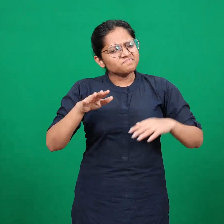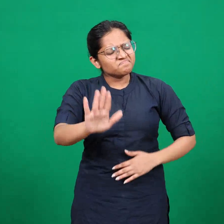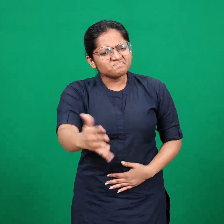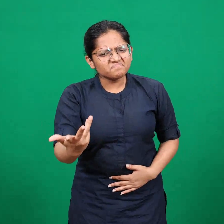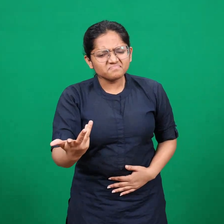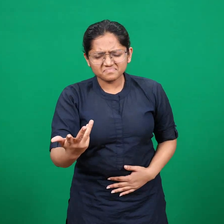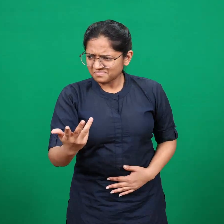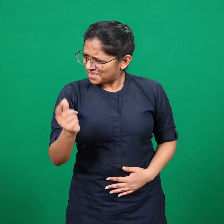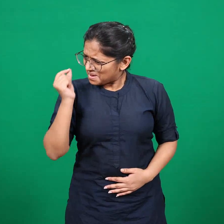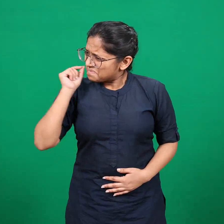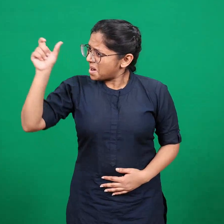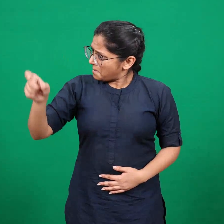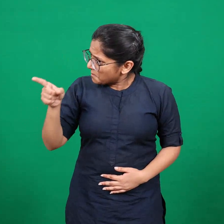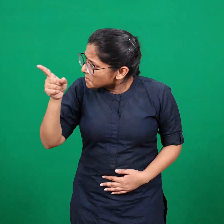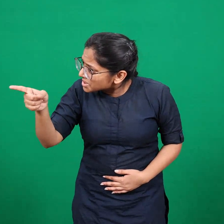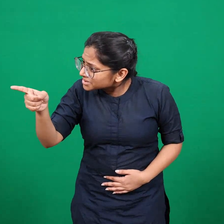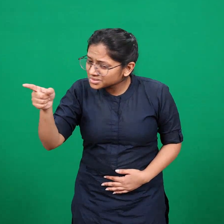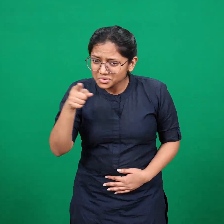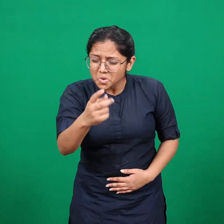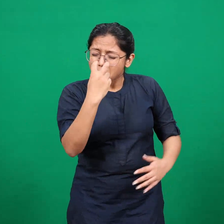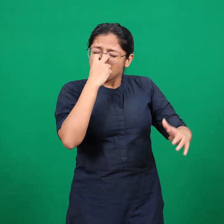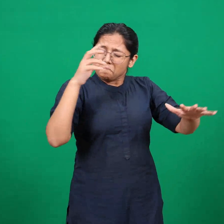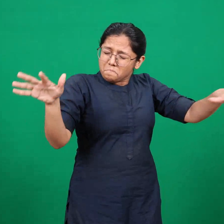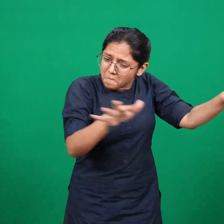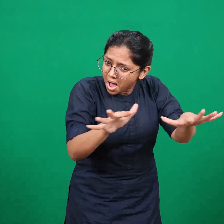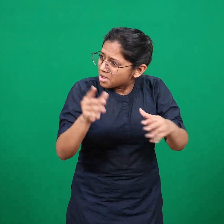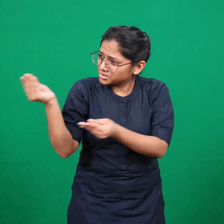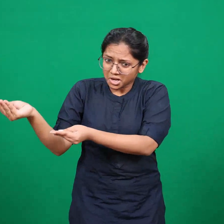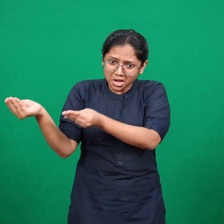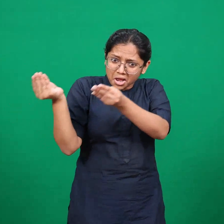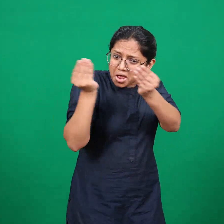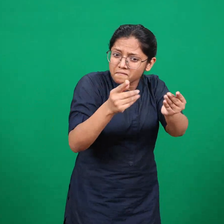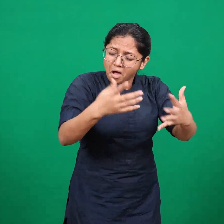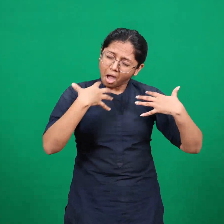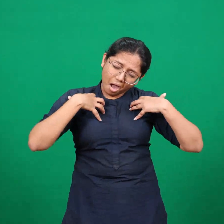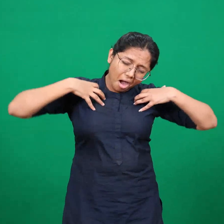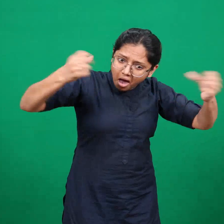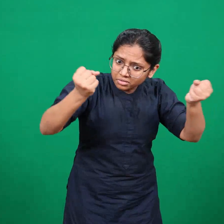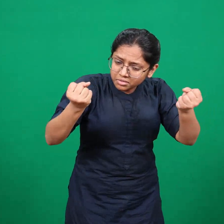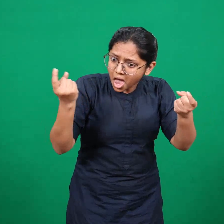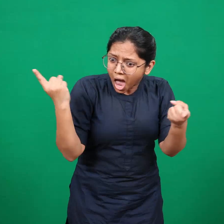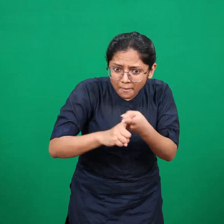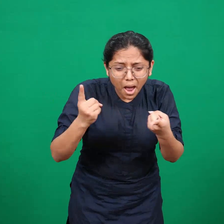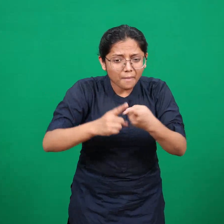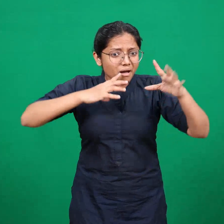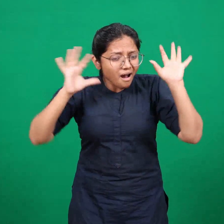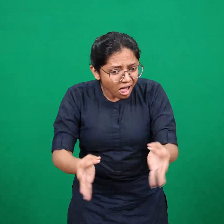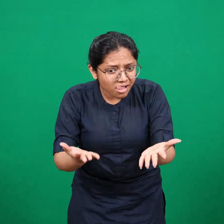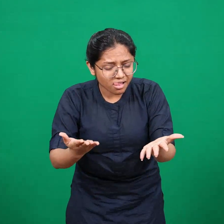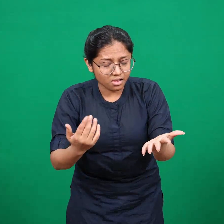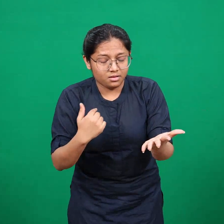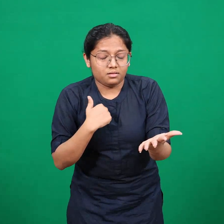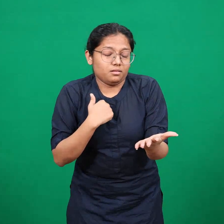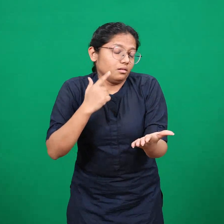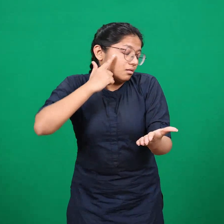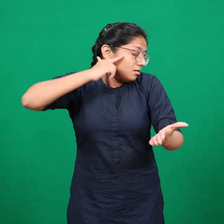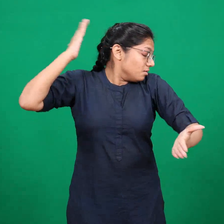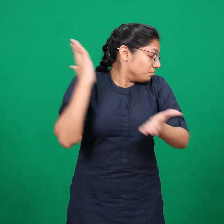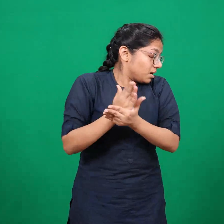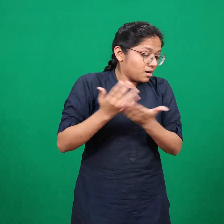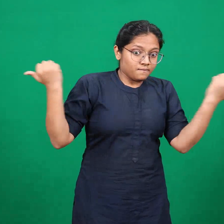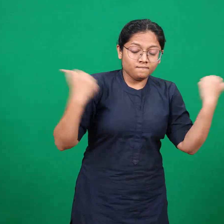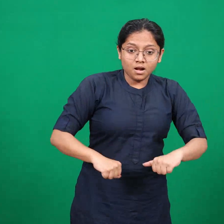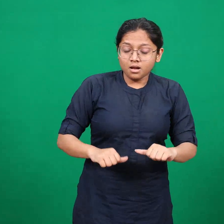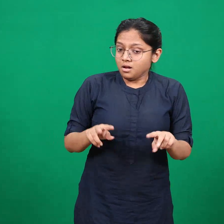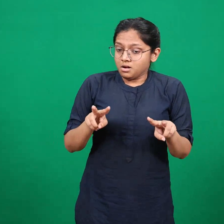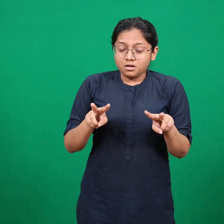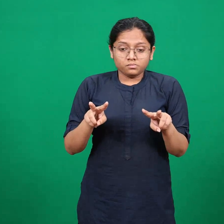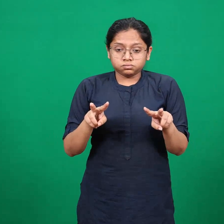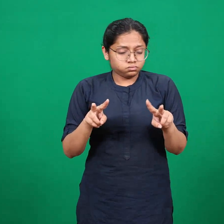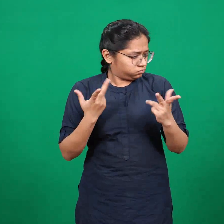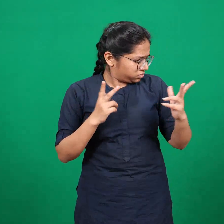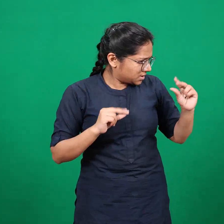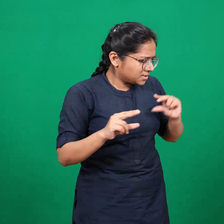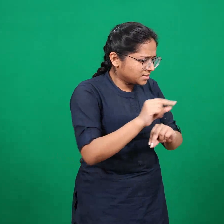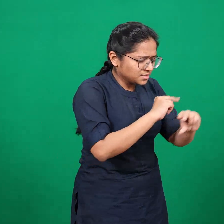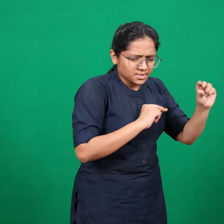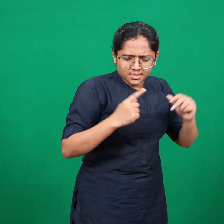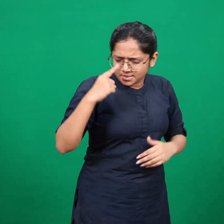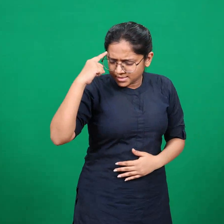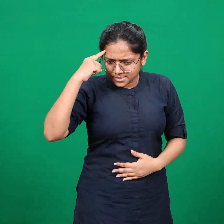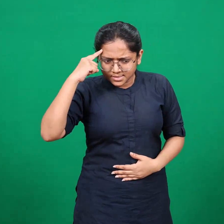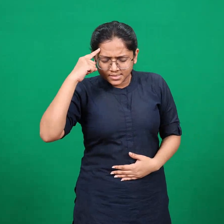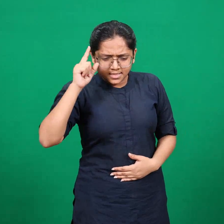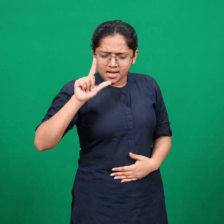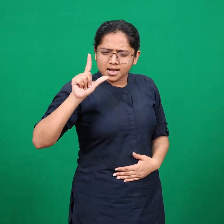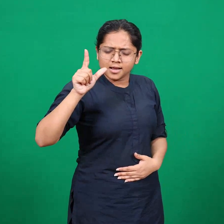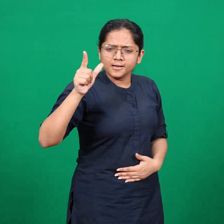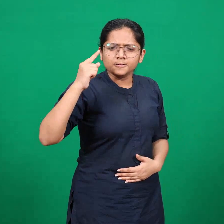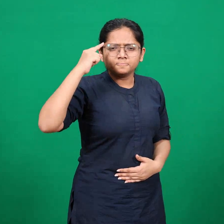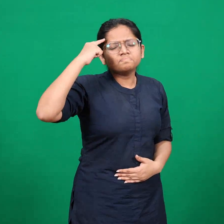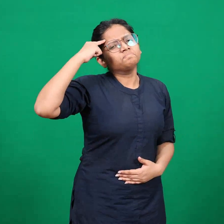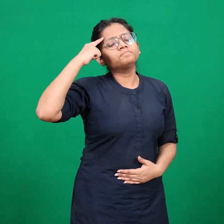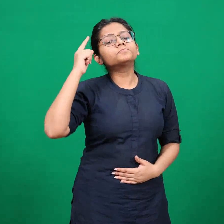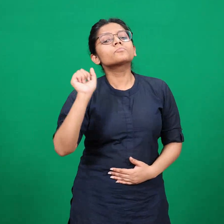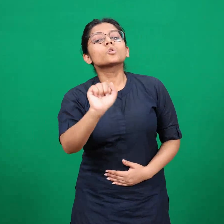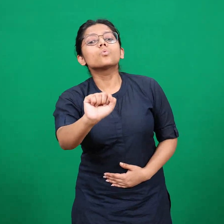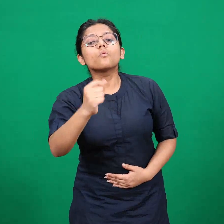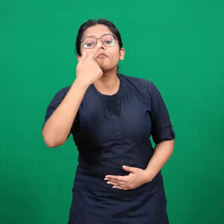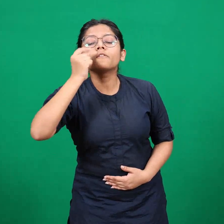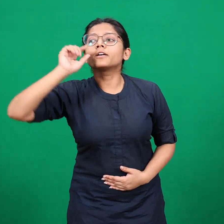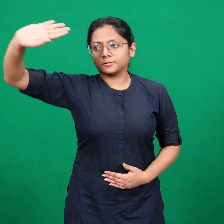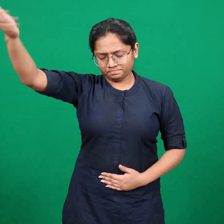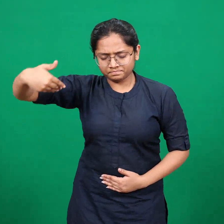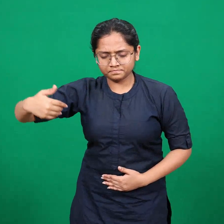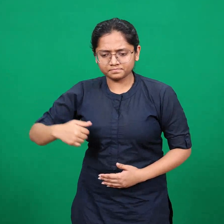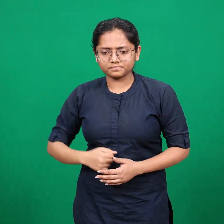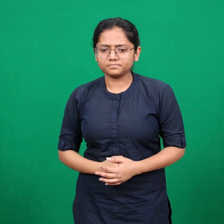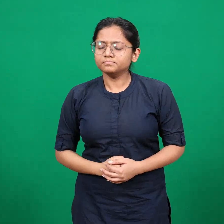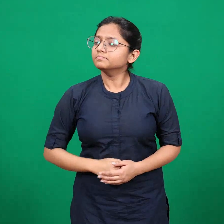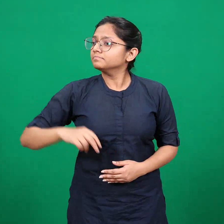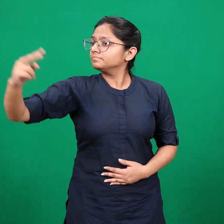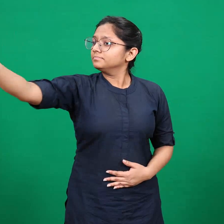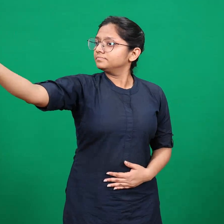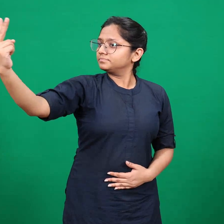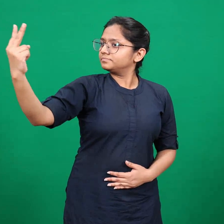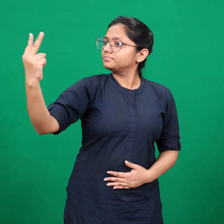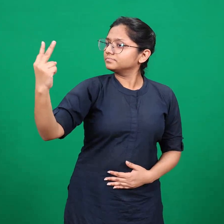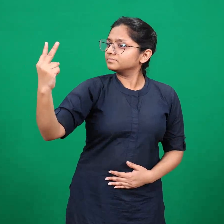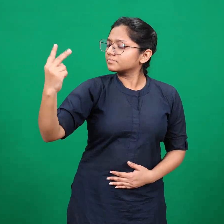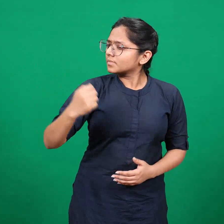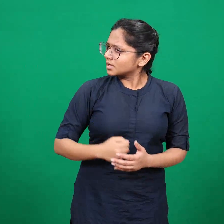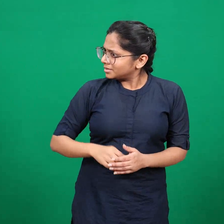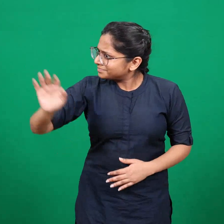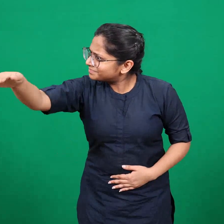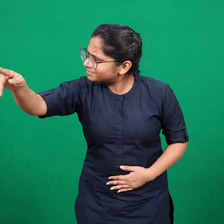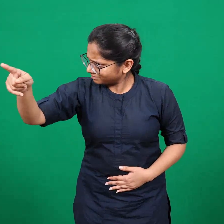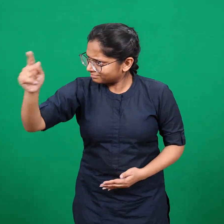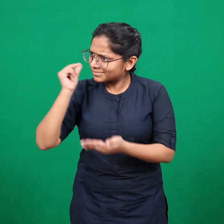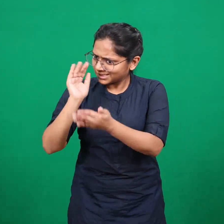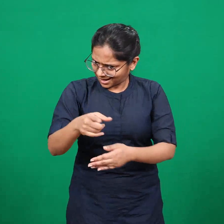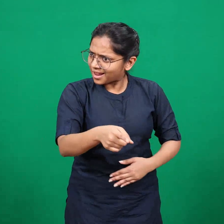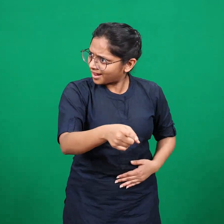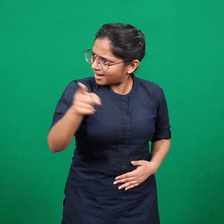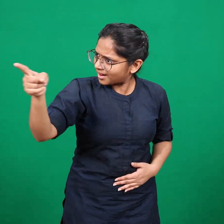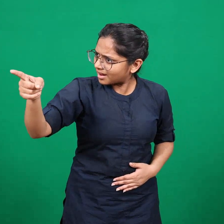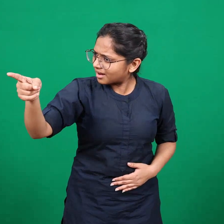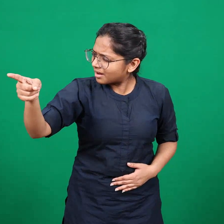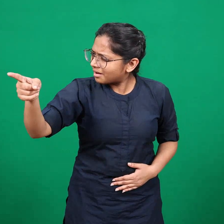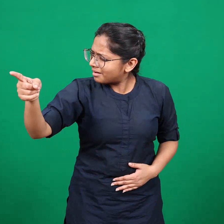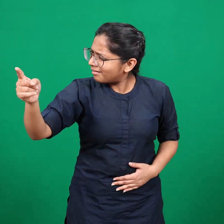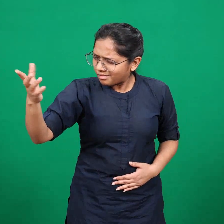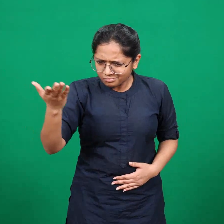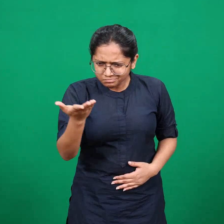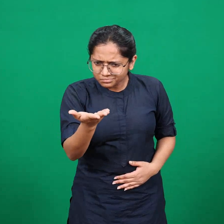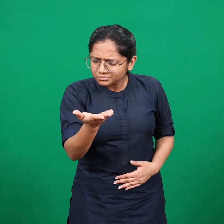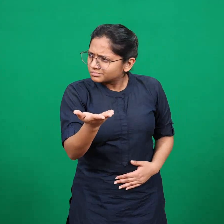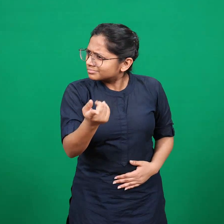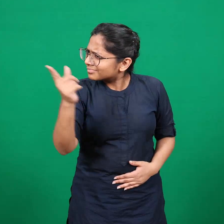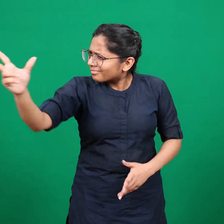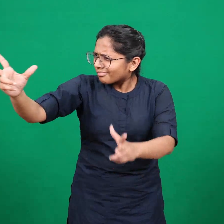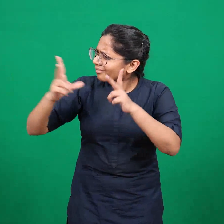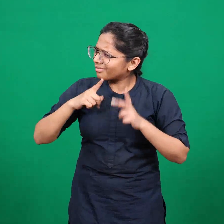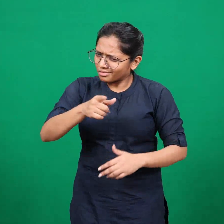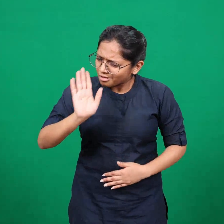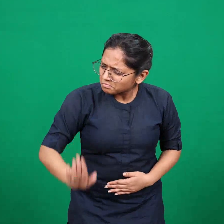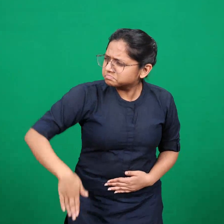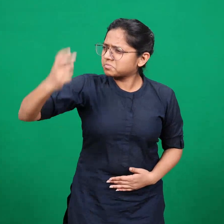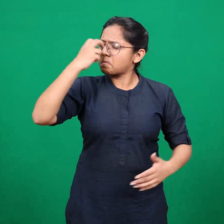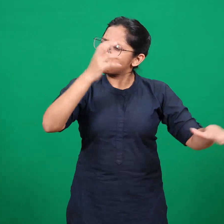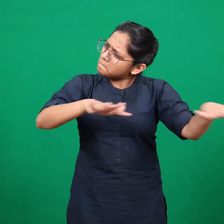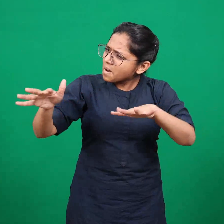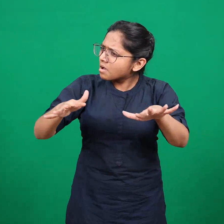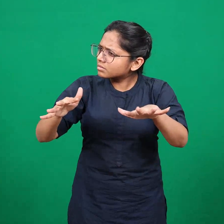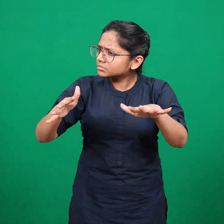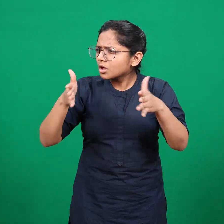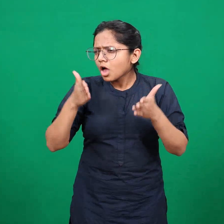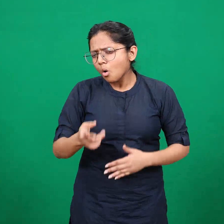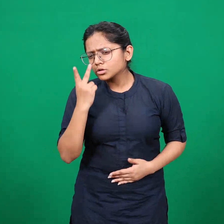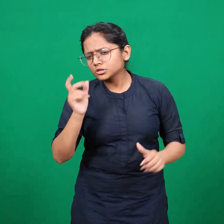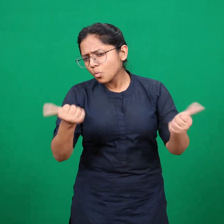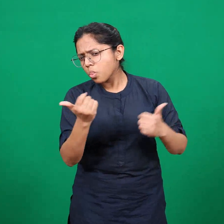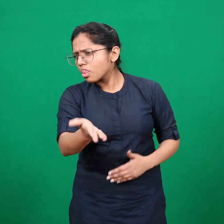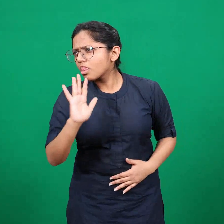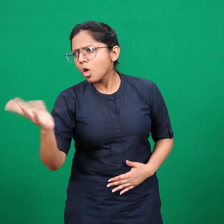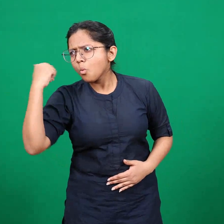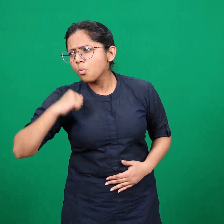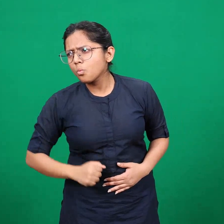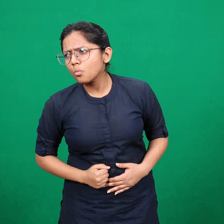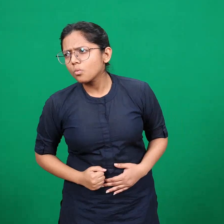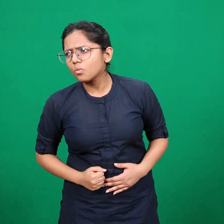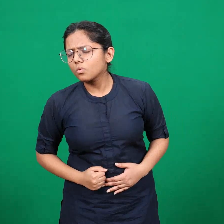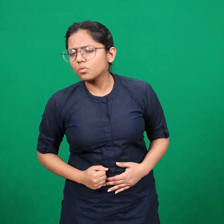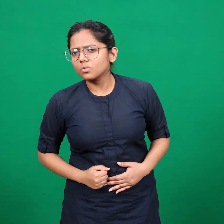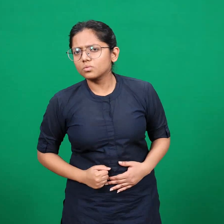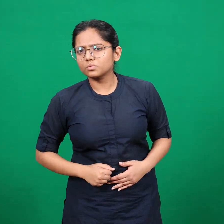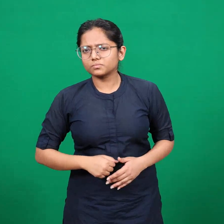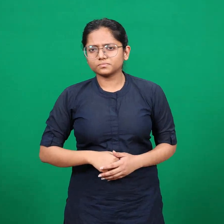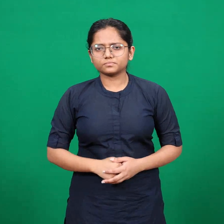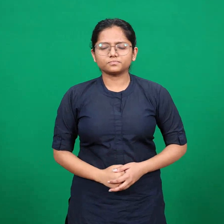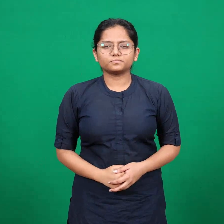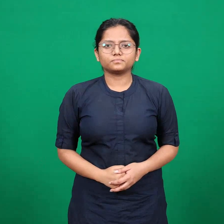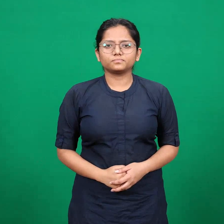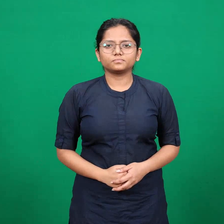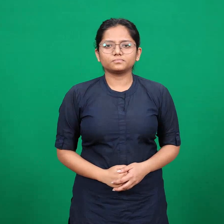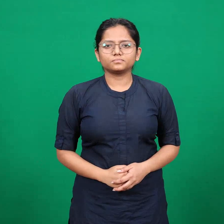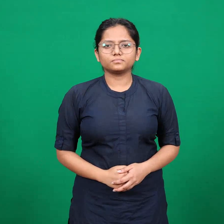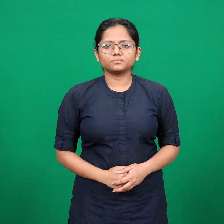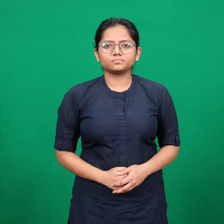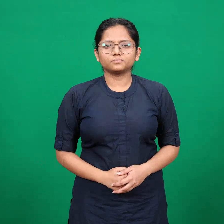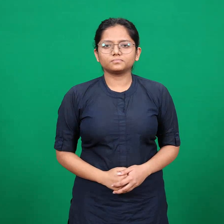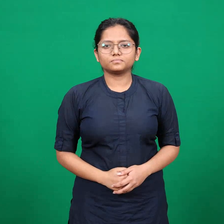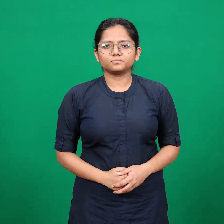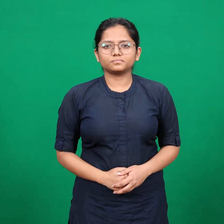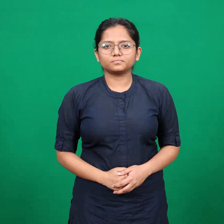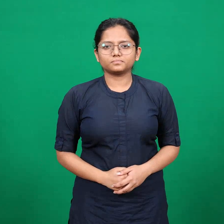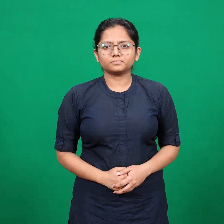The Jews still did not believe that the man had been blind and had received his sight until they summoned his parents and asked, "Is this your son, the one you say was born blind?